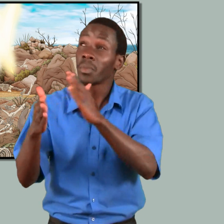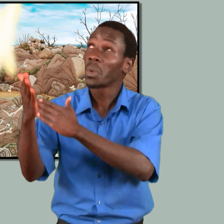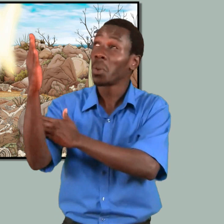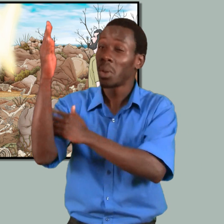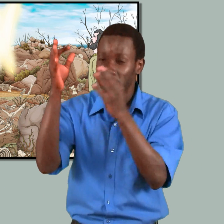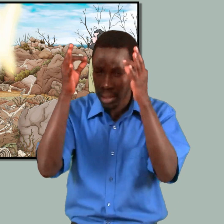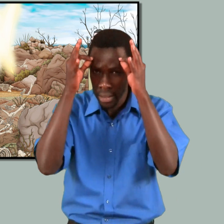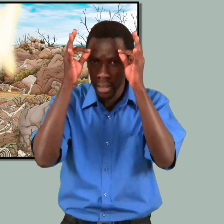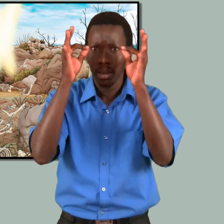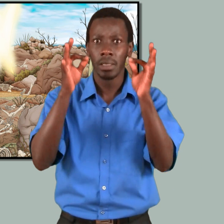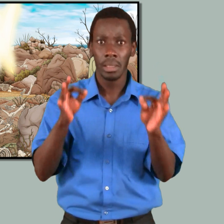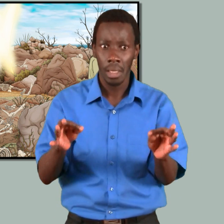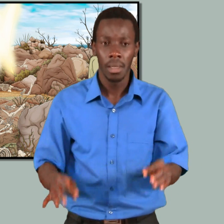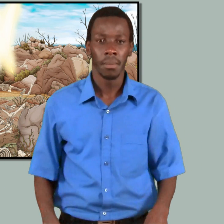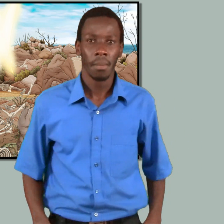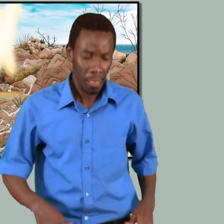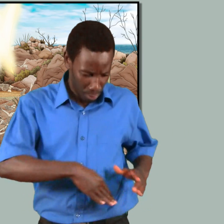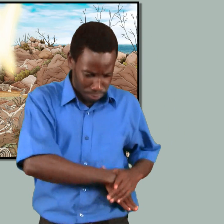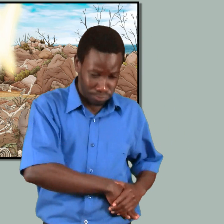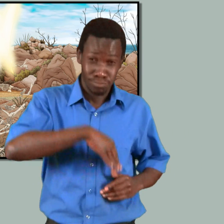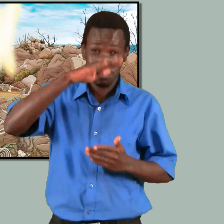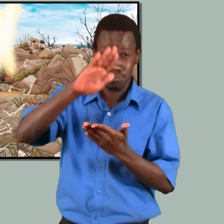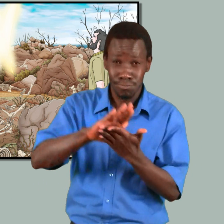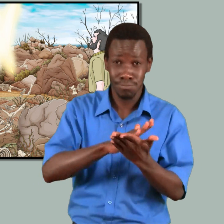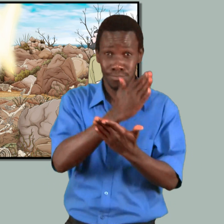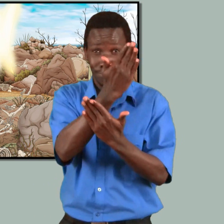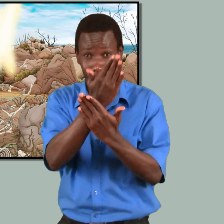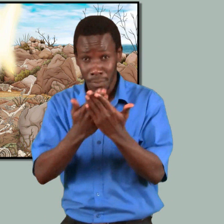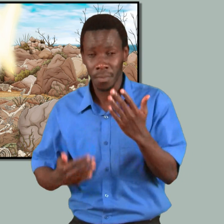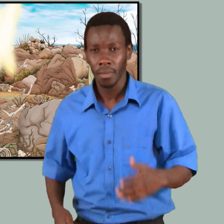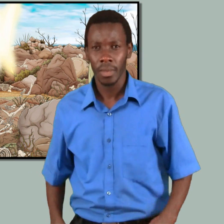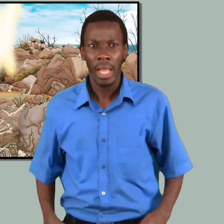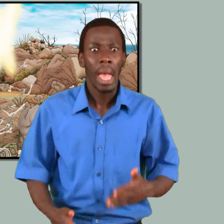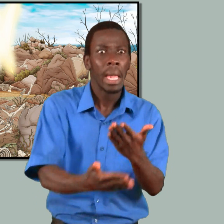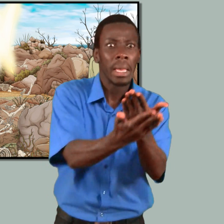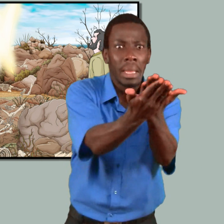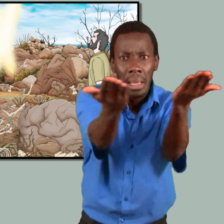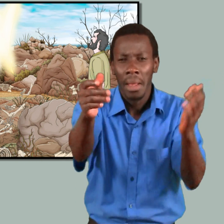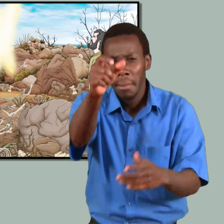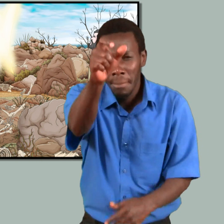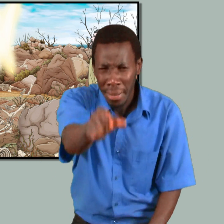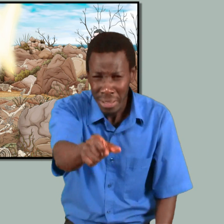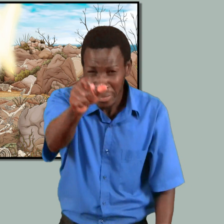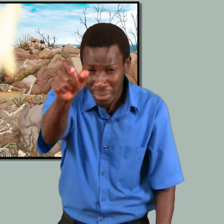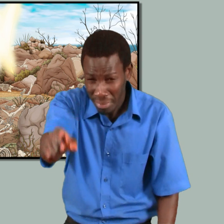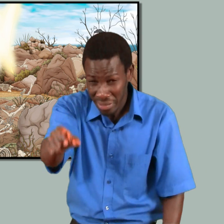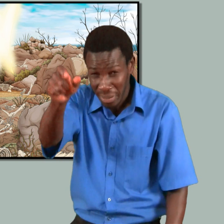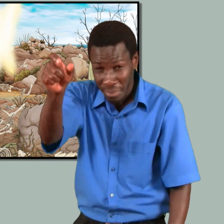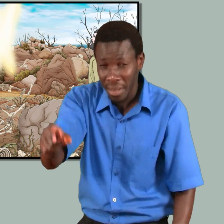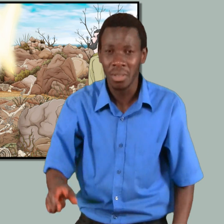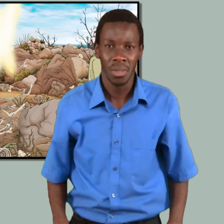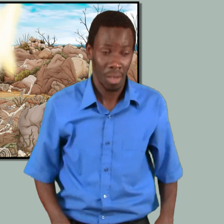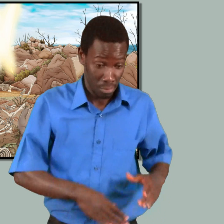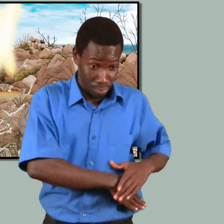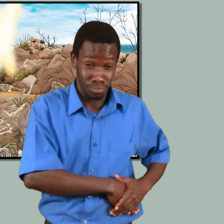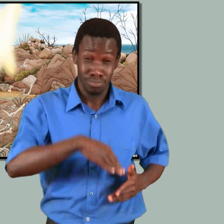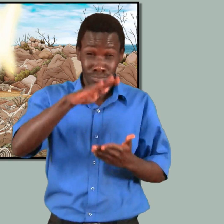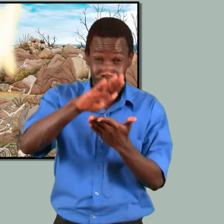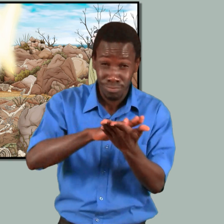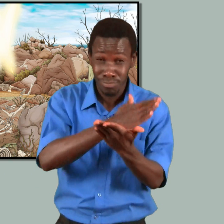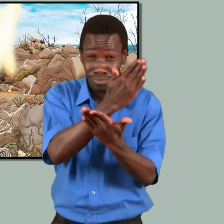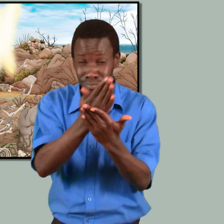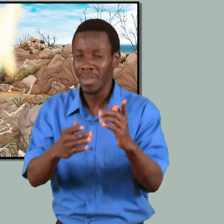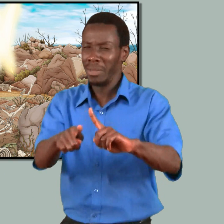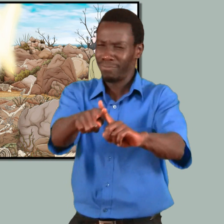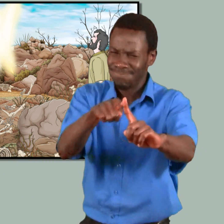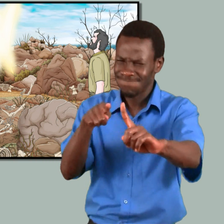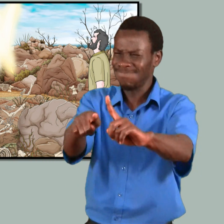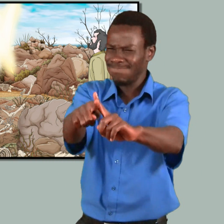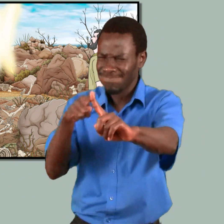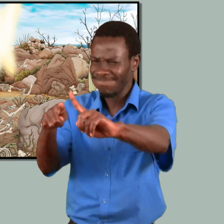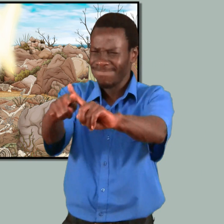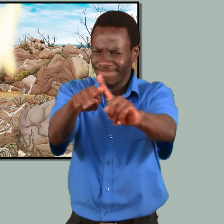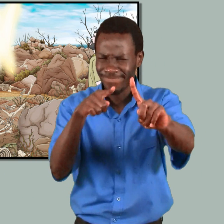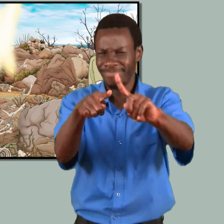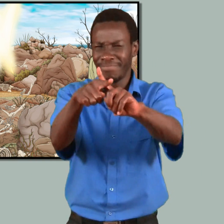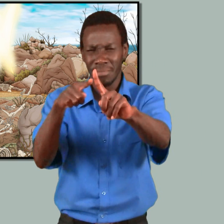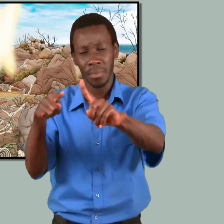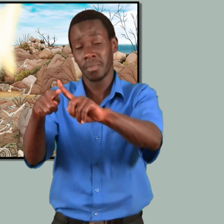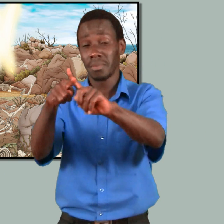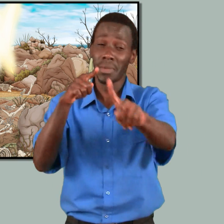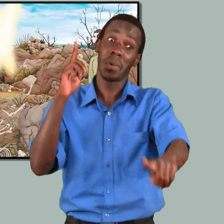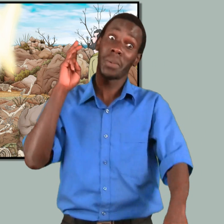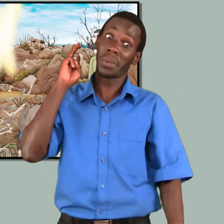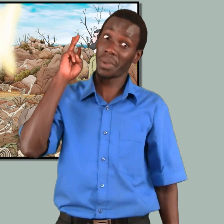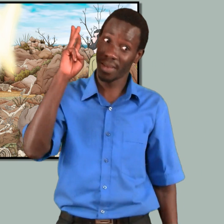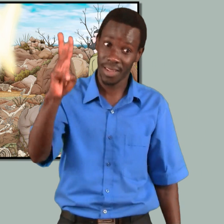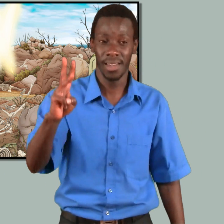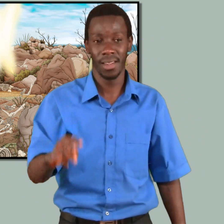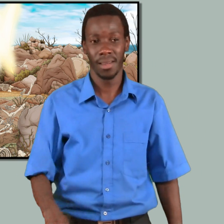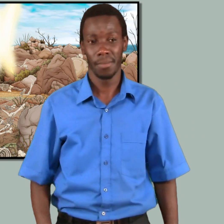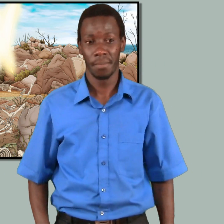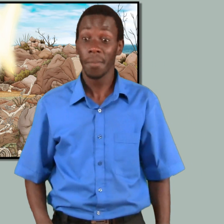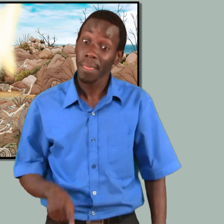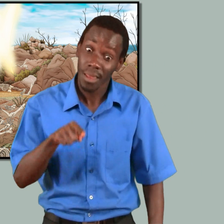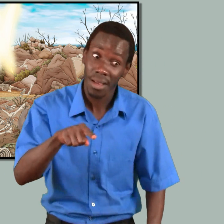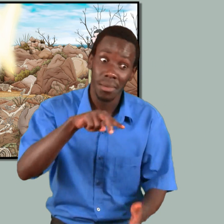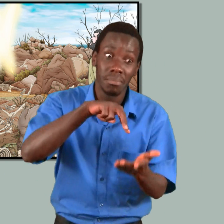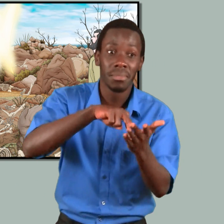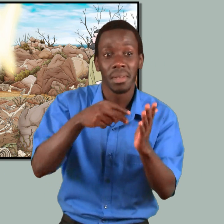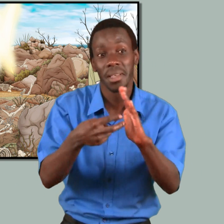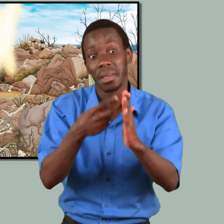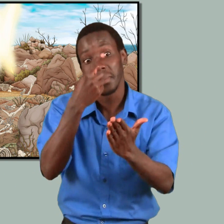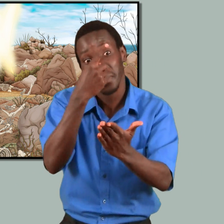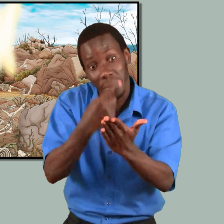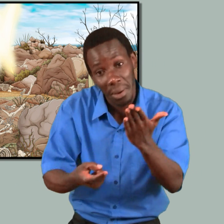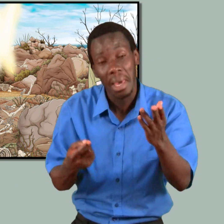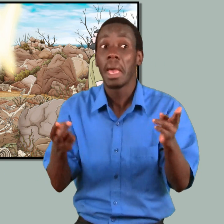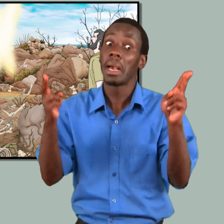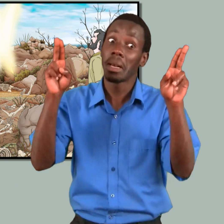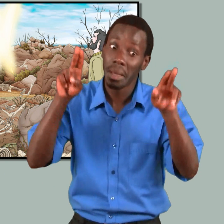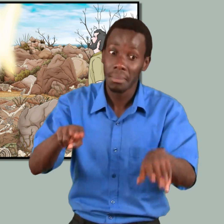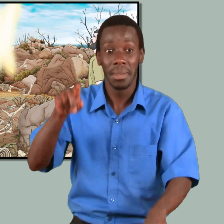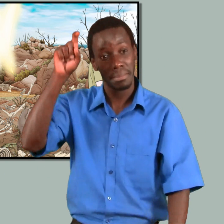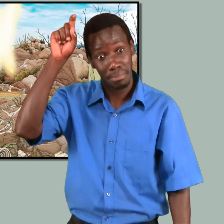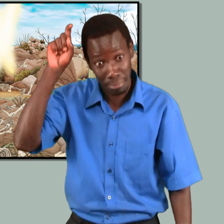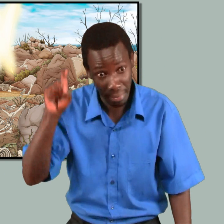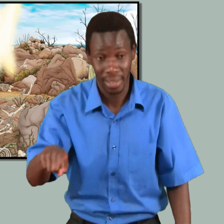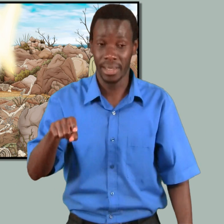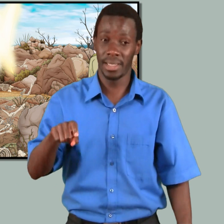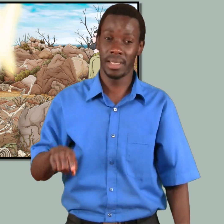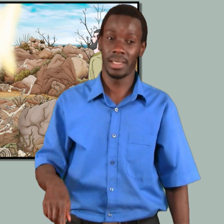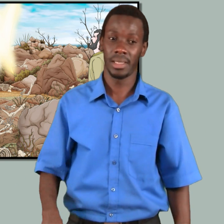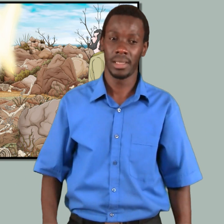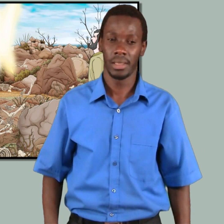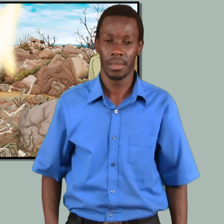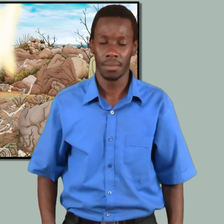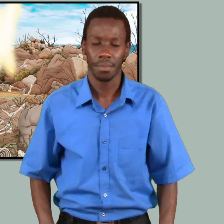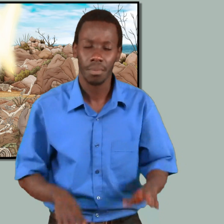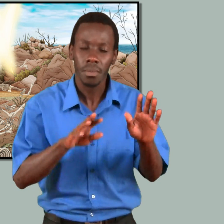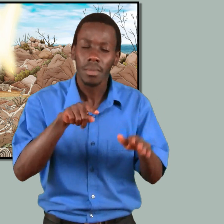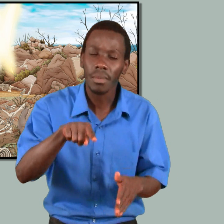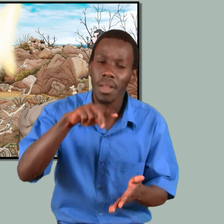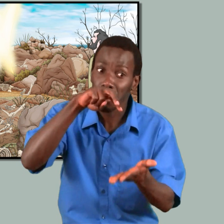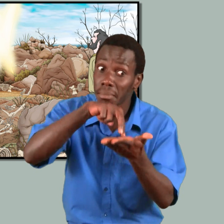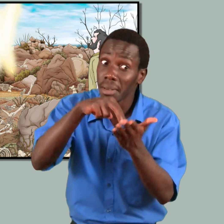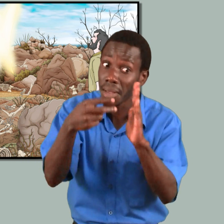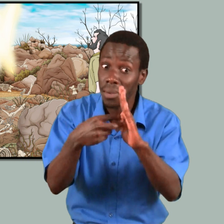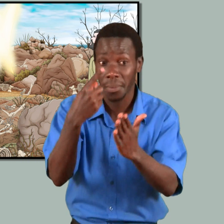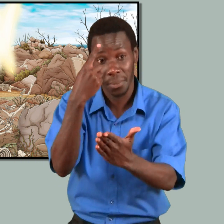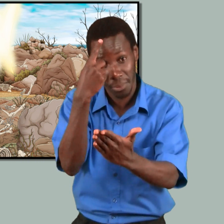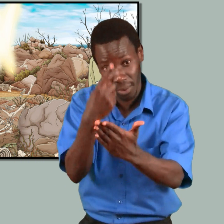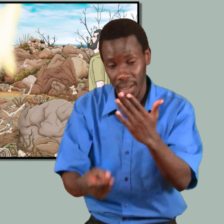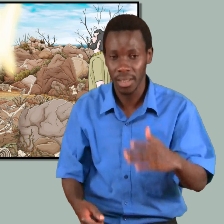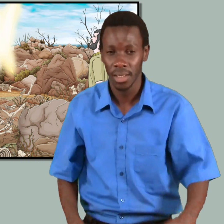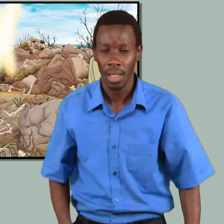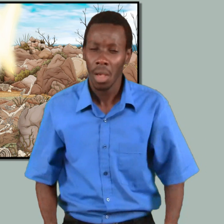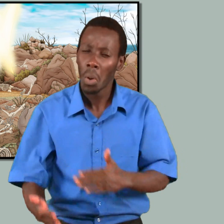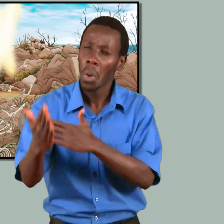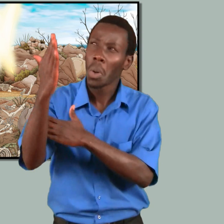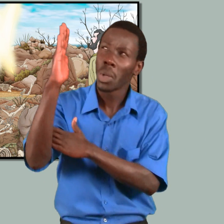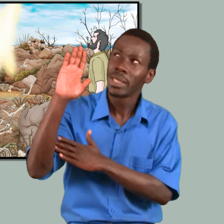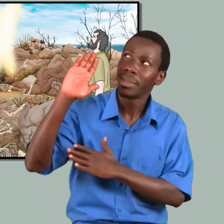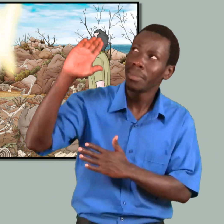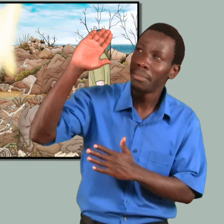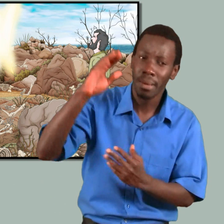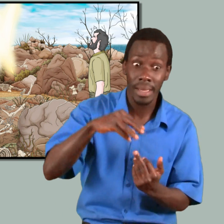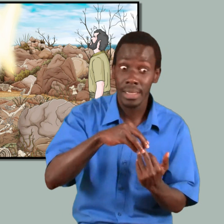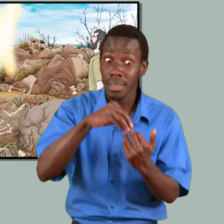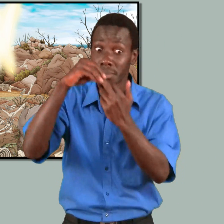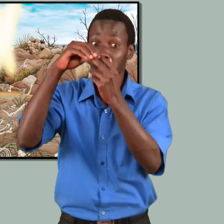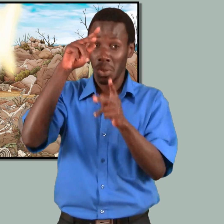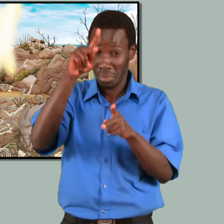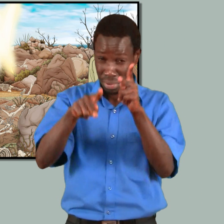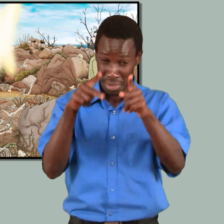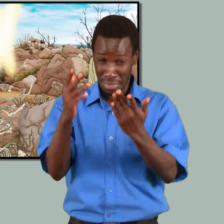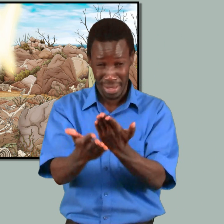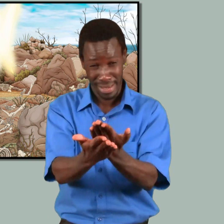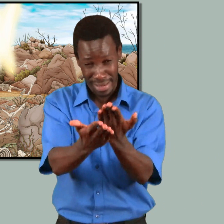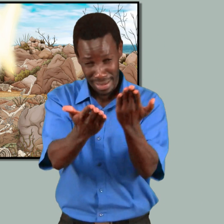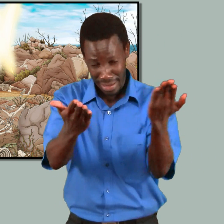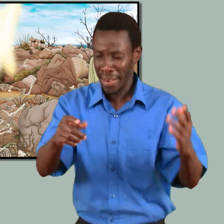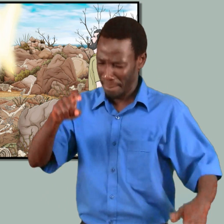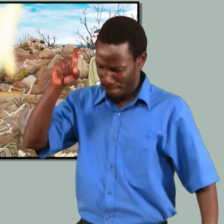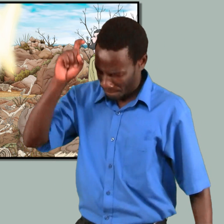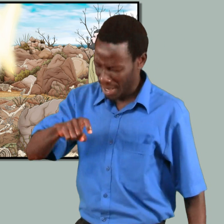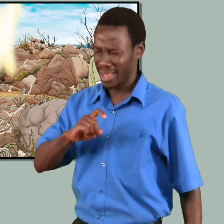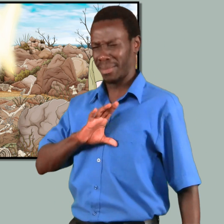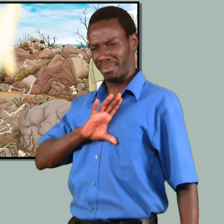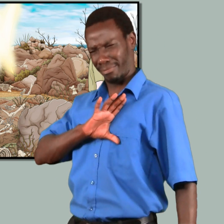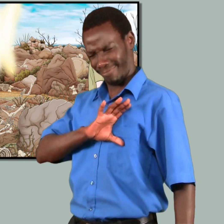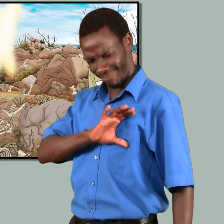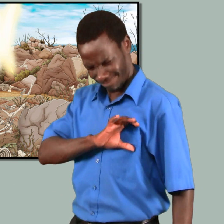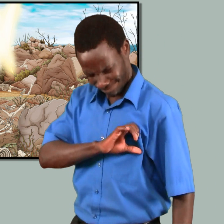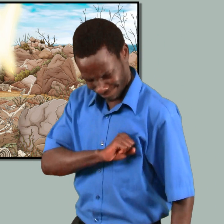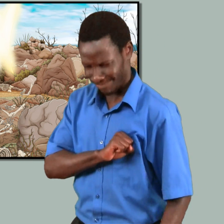if anyone is to die by the sword, by the sword he must be killed.”